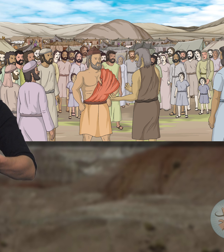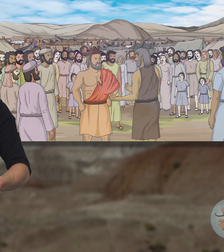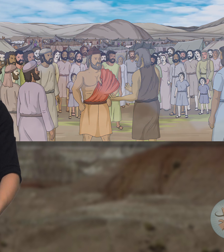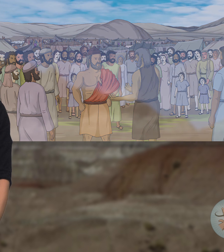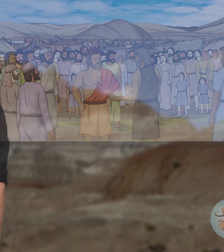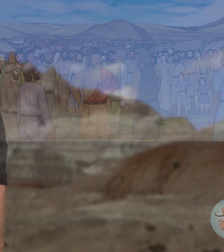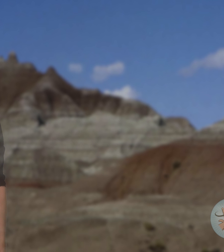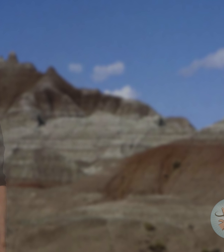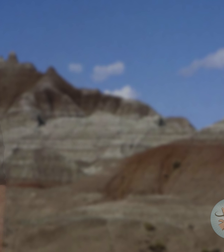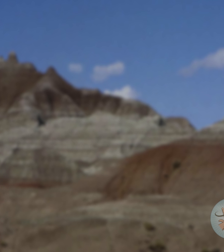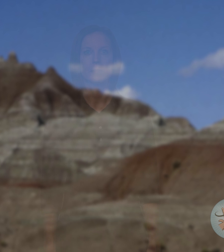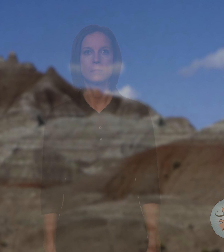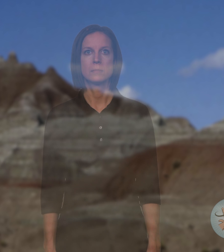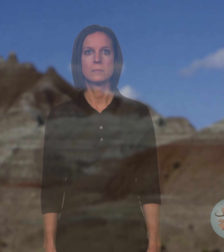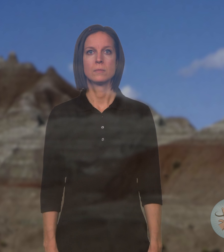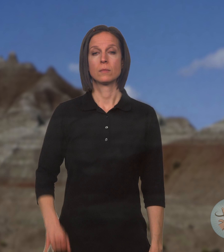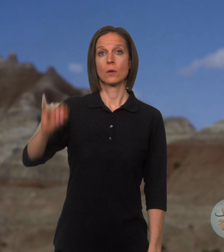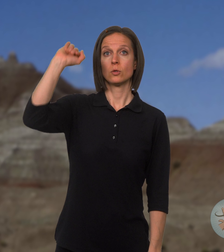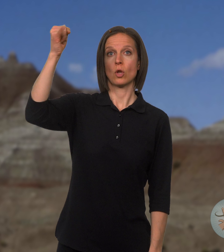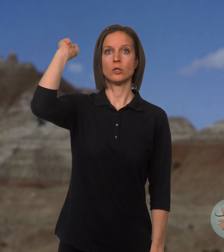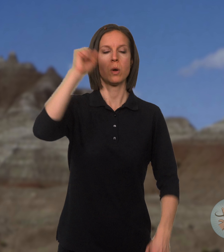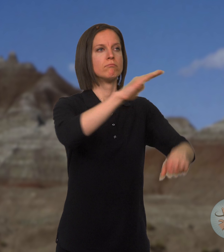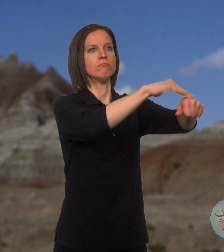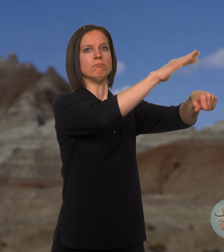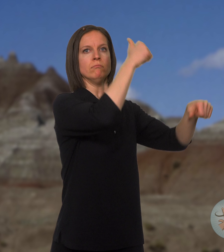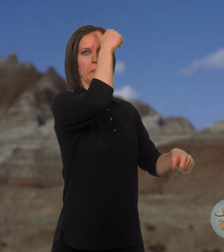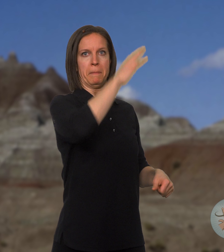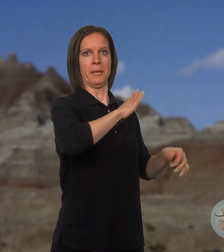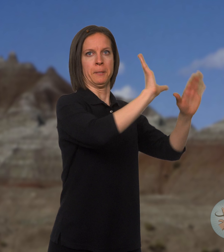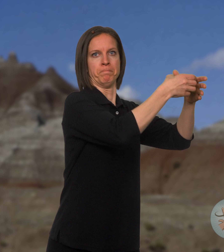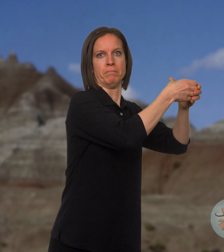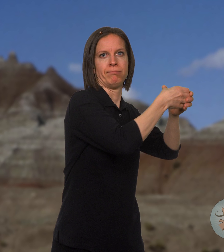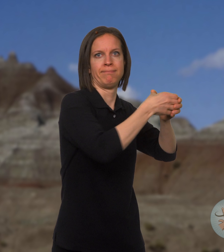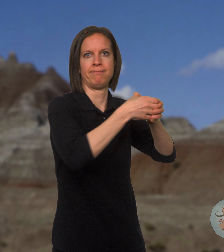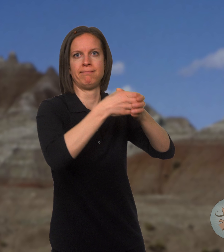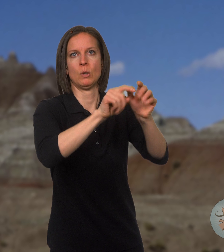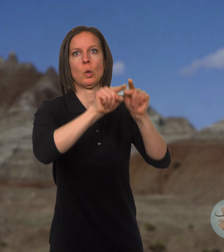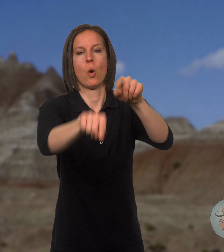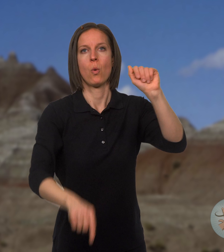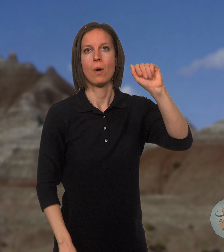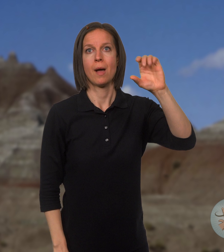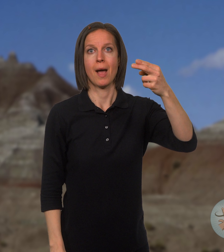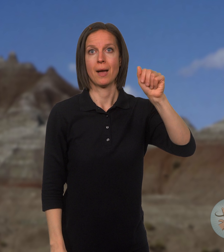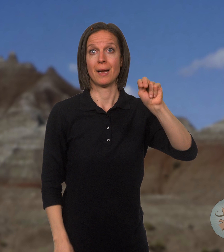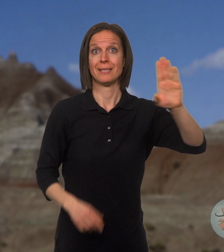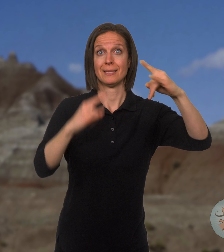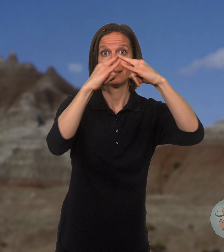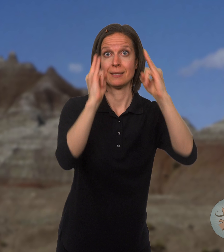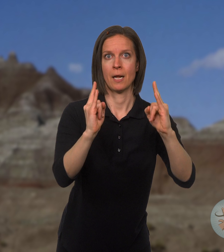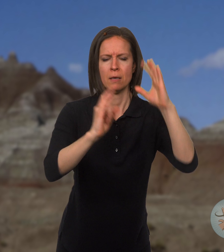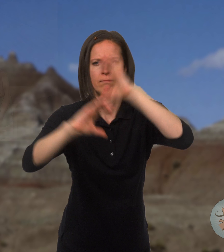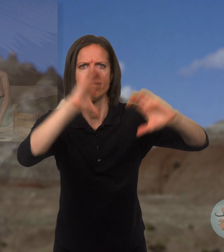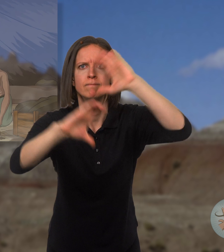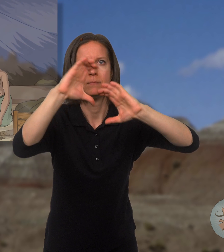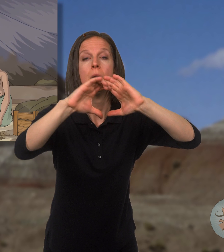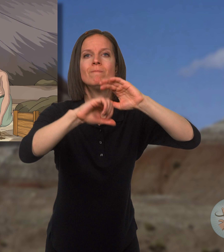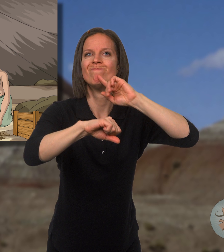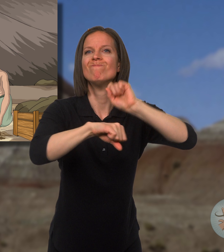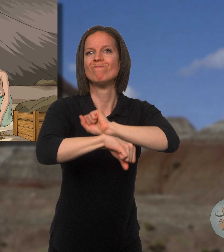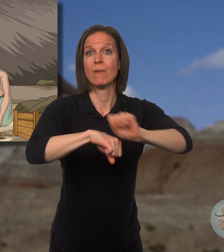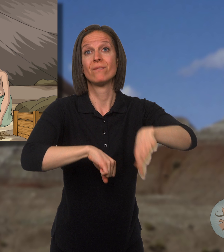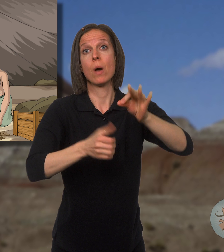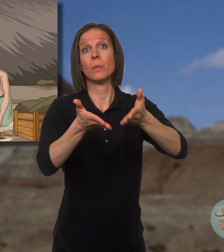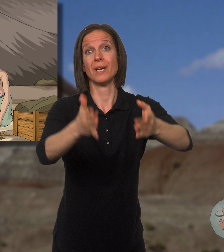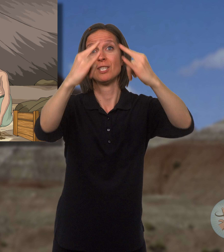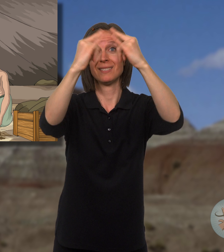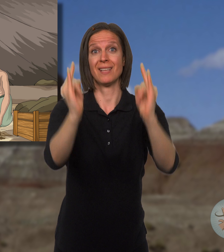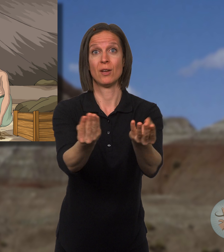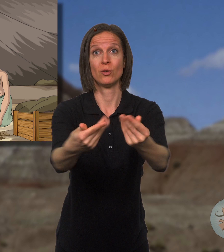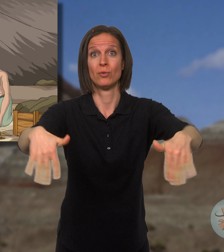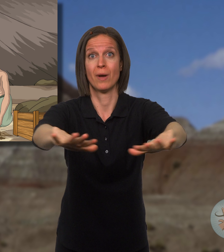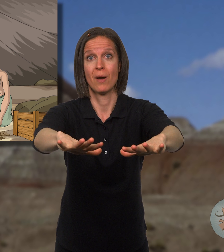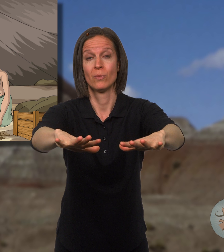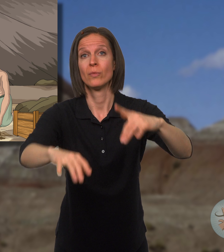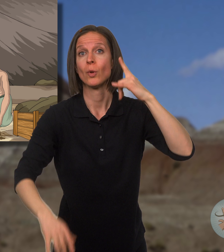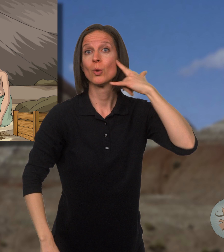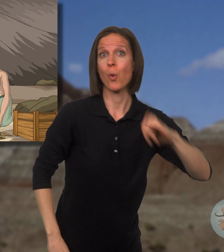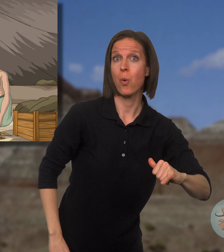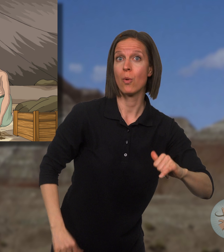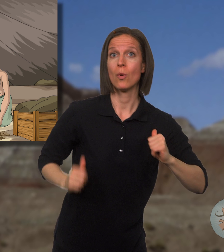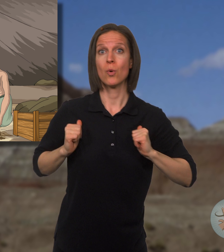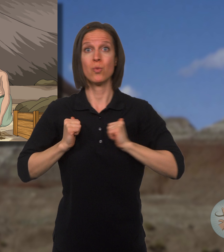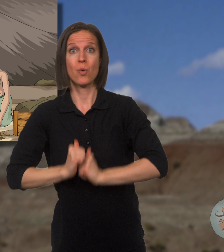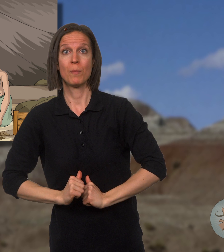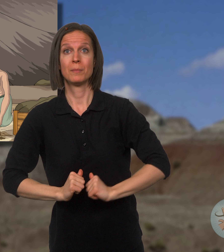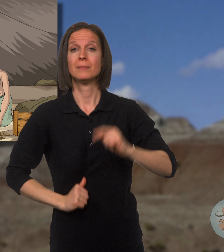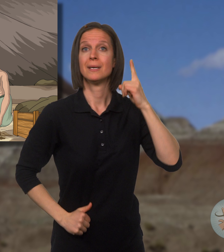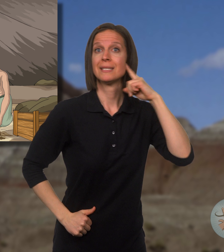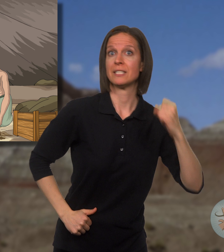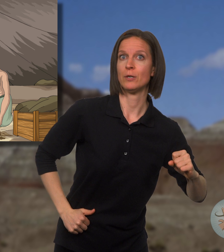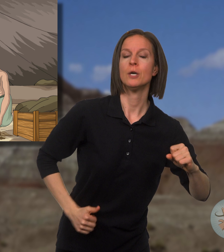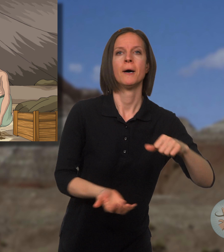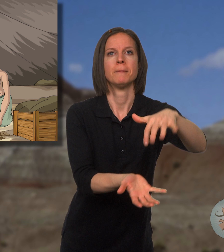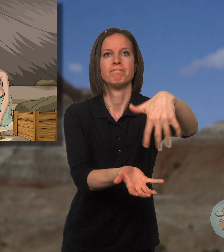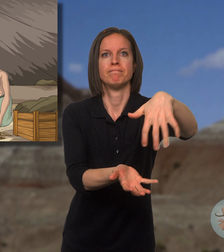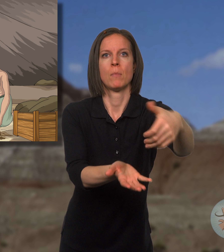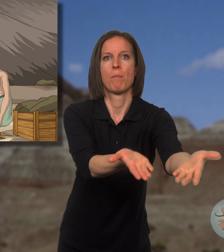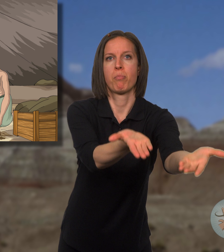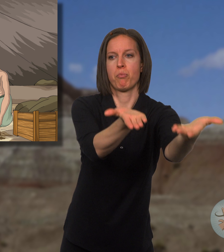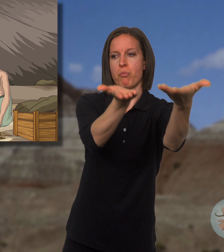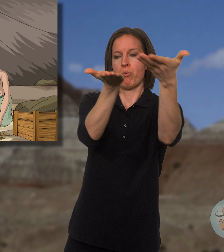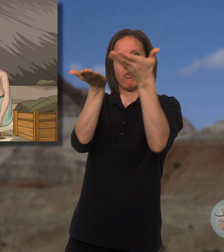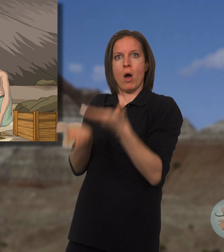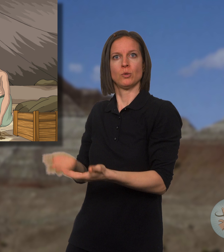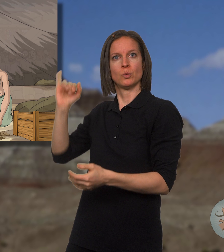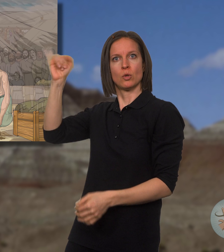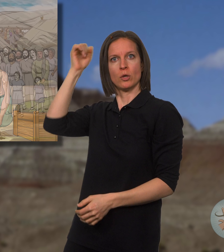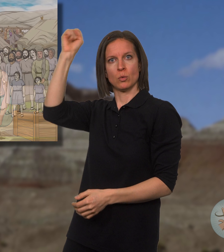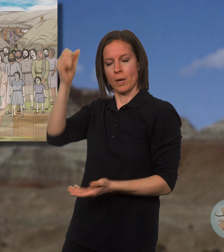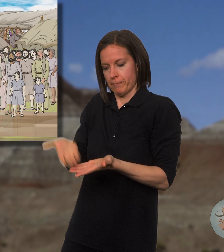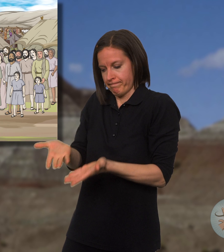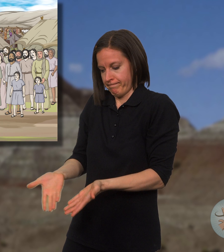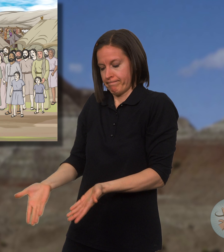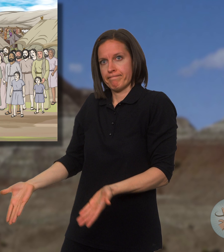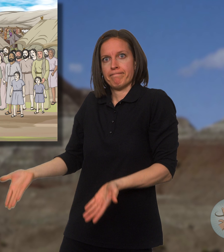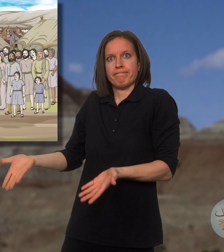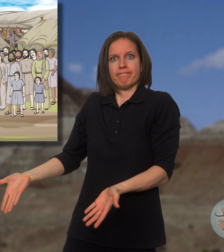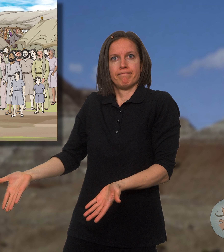So Joshua sent messengers who ran to the tent, and there it all was, hidden in his tent, with the silver underneath.